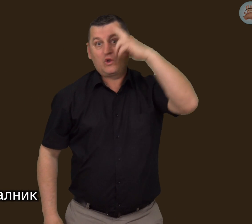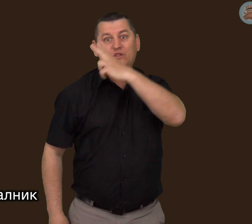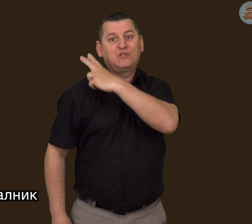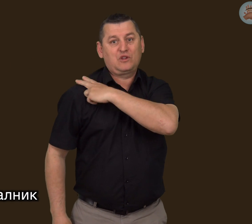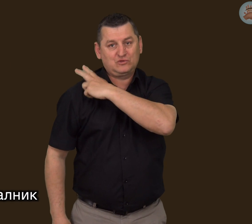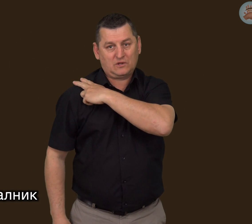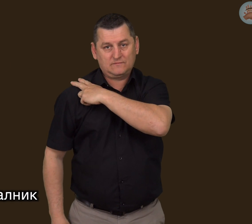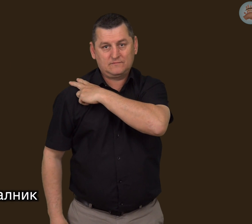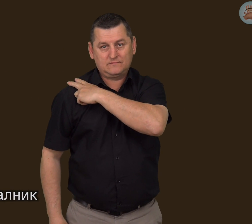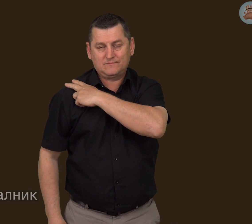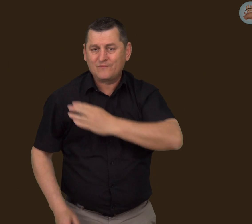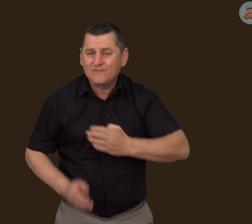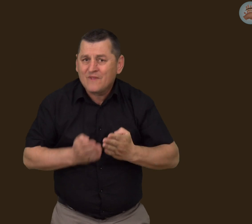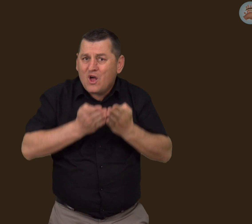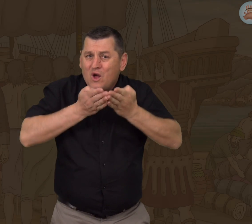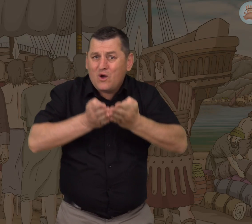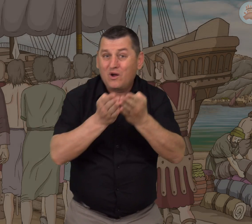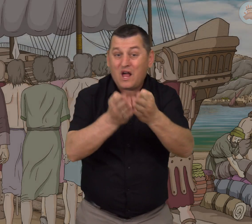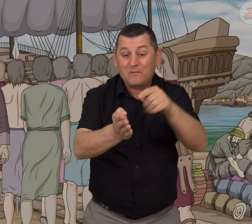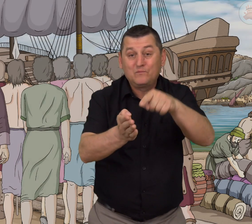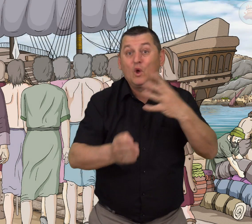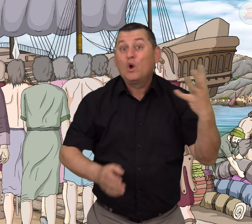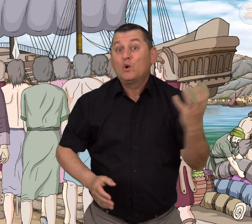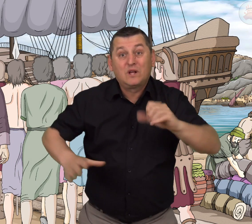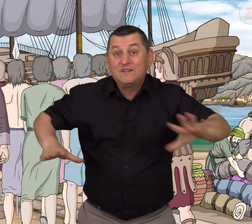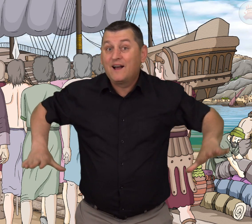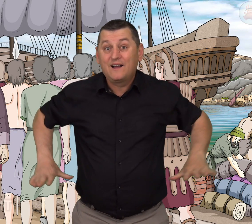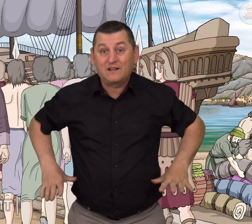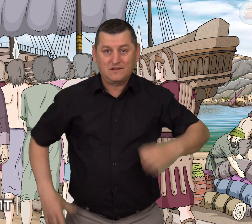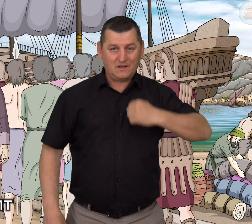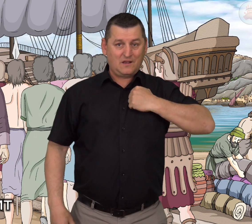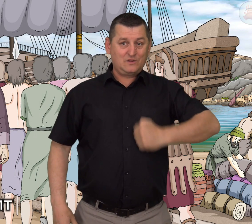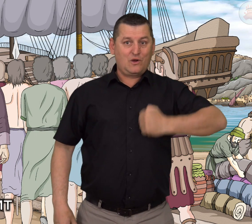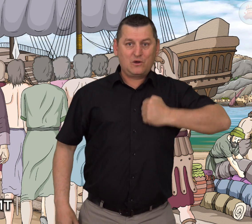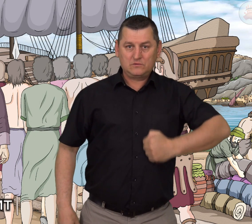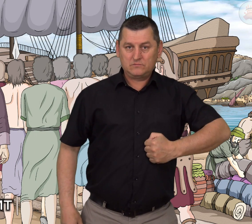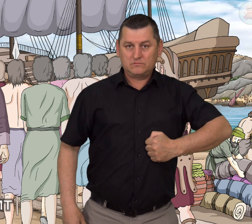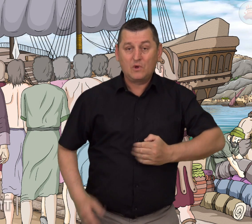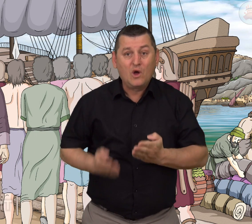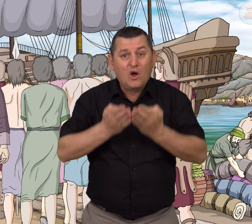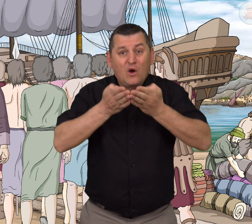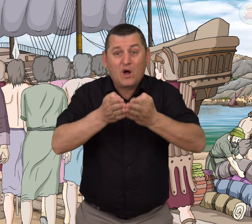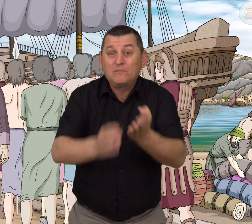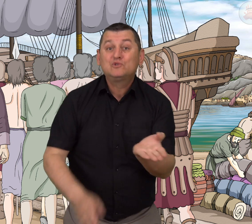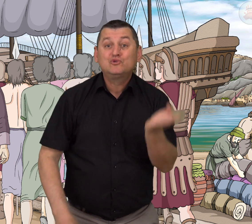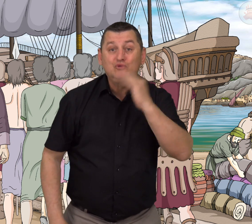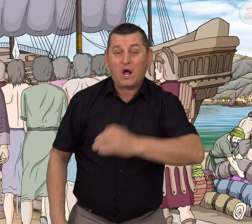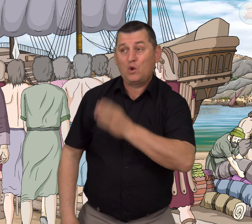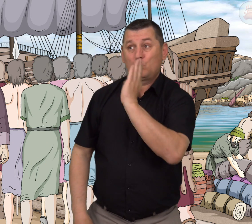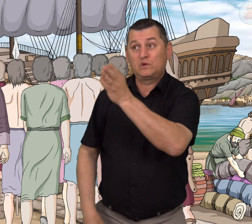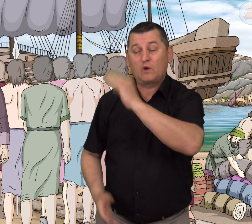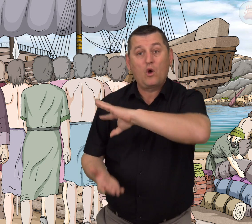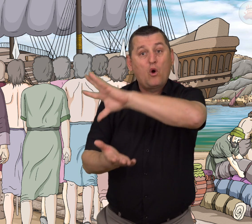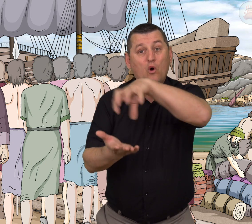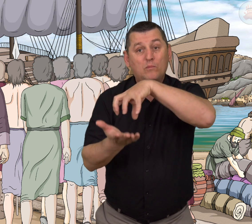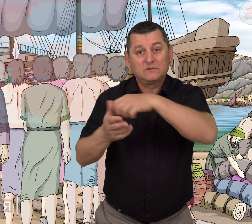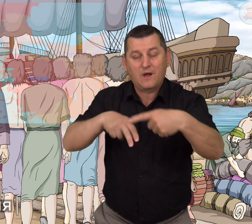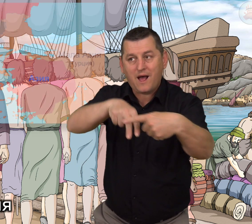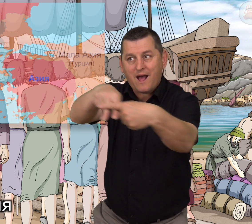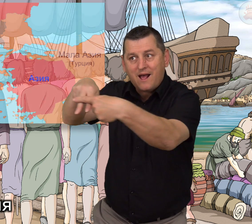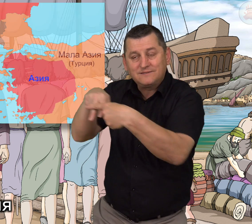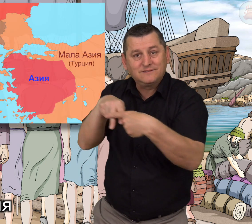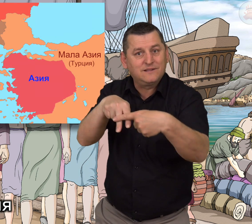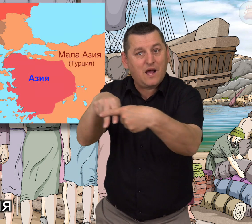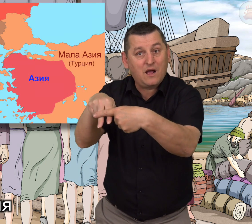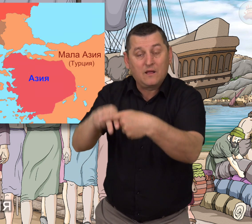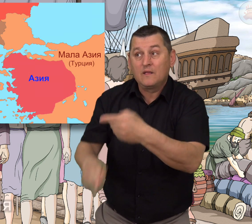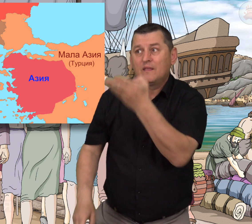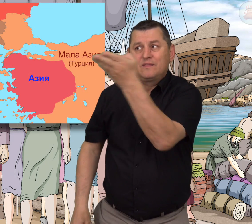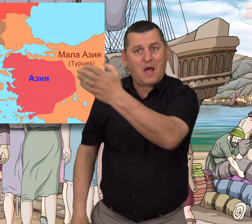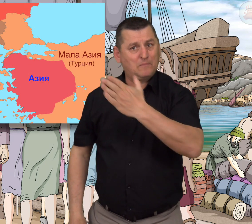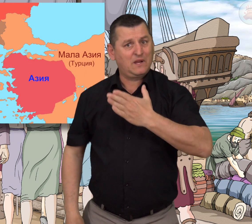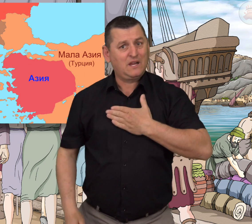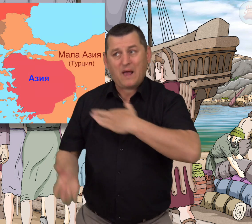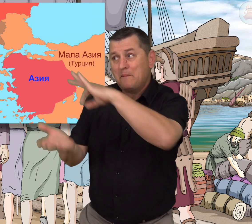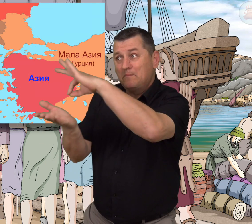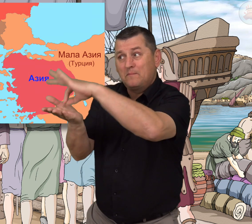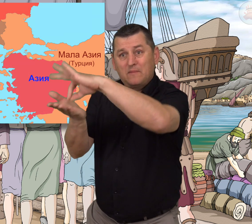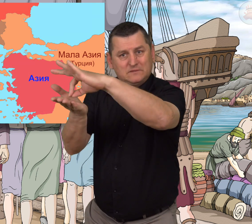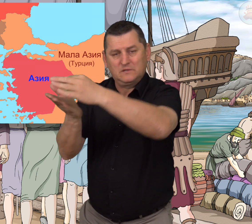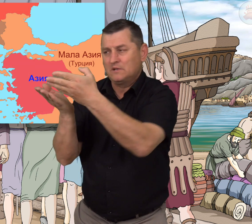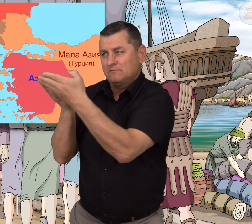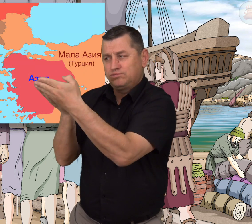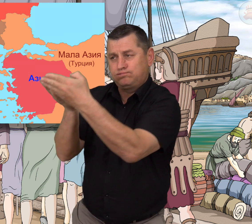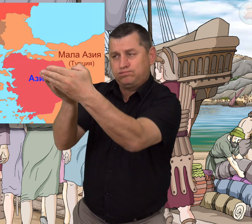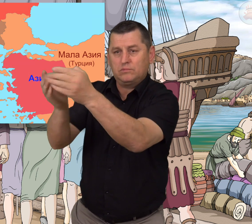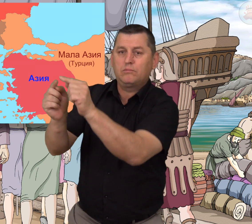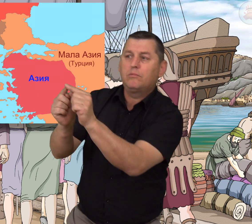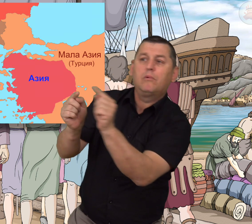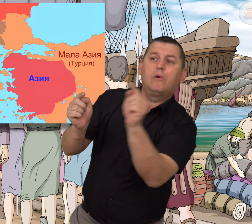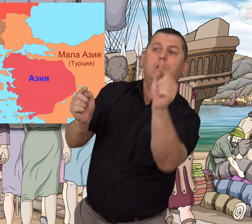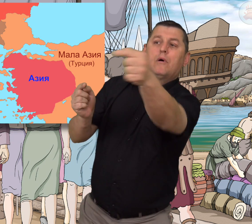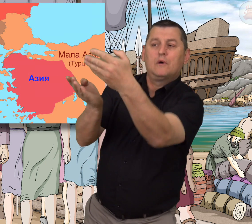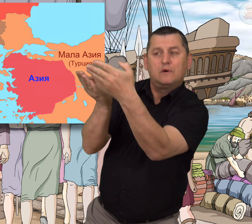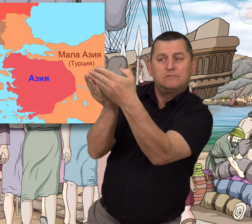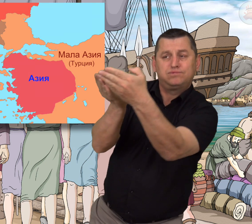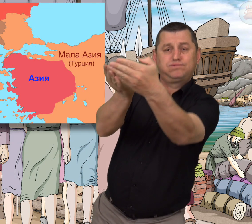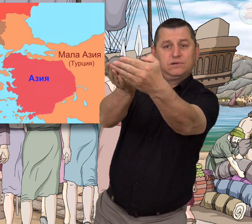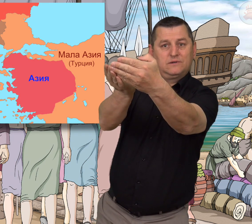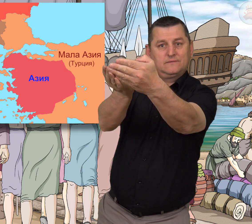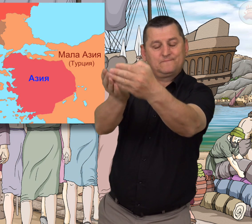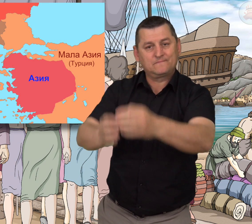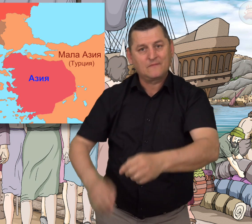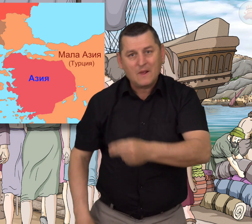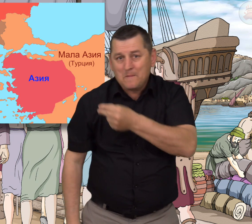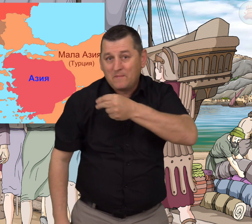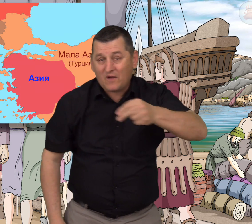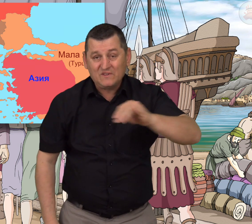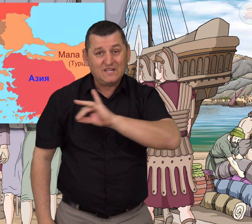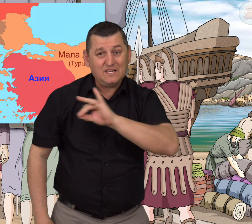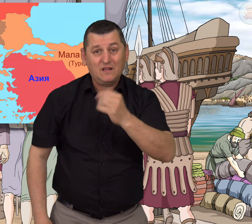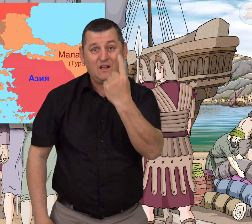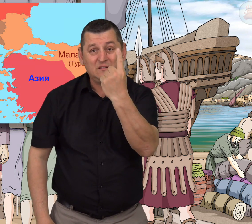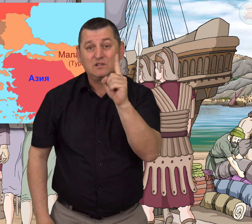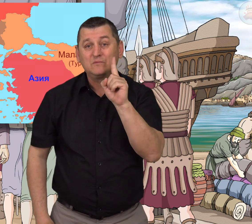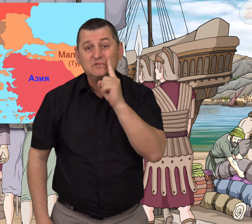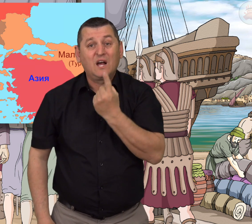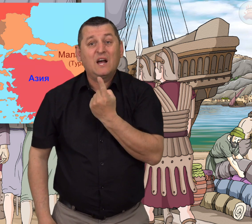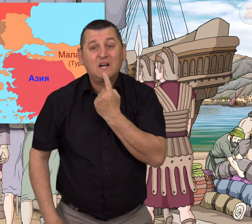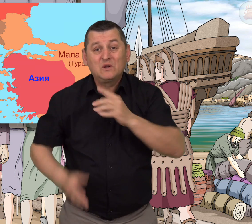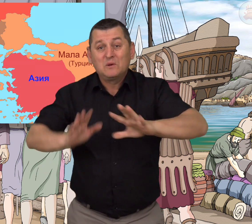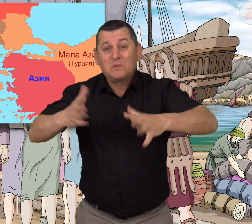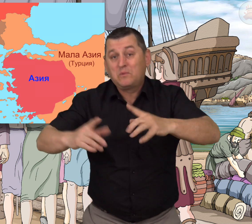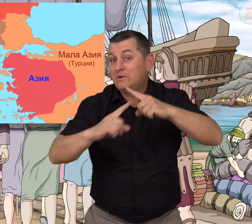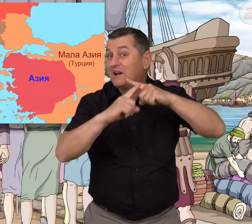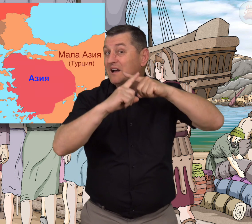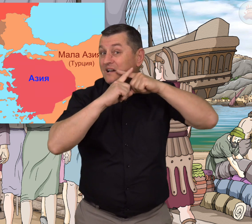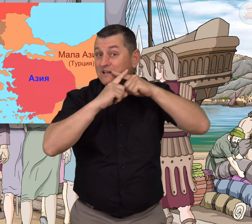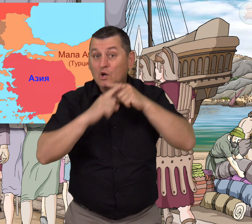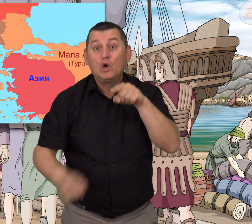We boarded an Adramyttian ship about to sail for ports along the coast of Asia, and we put out to sea.